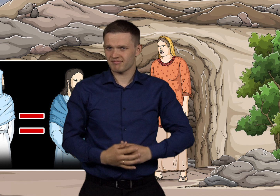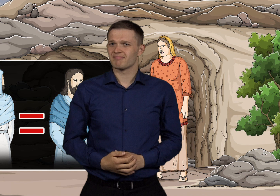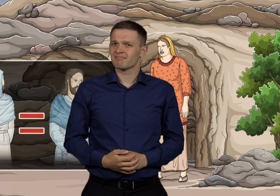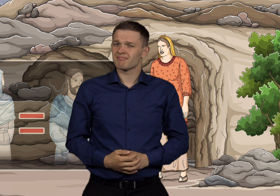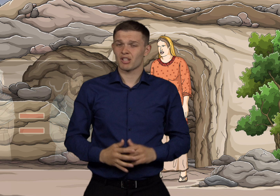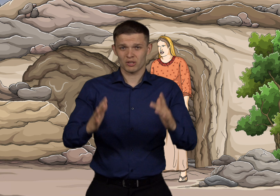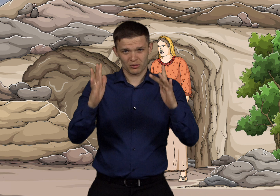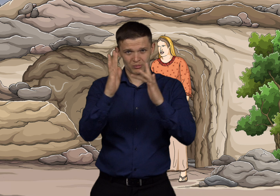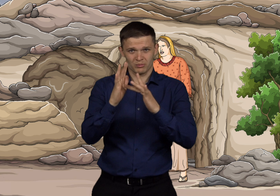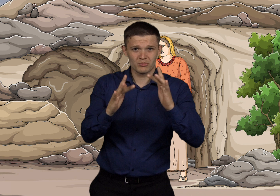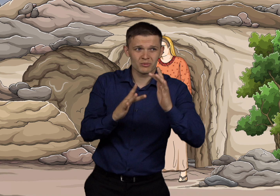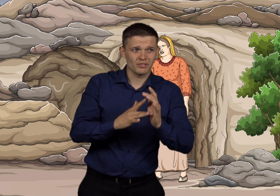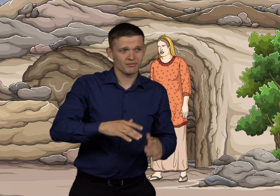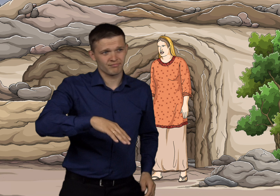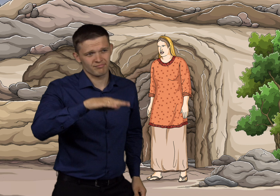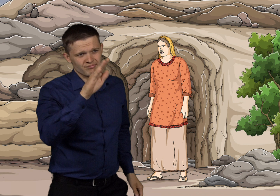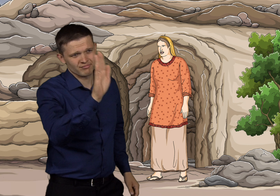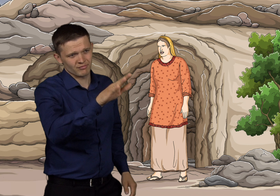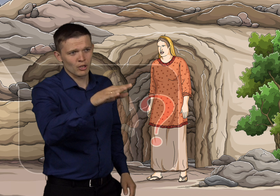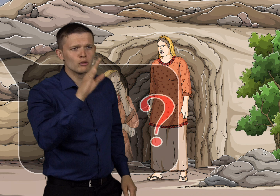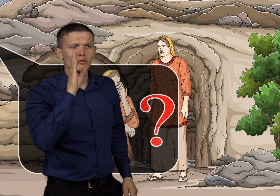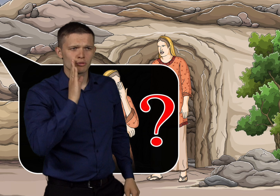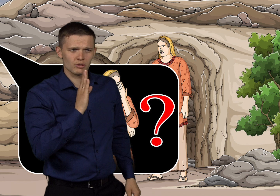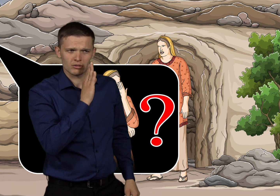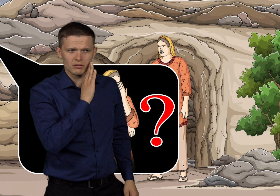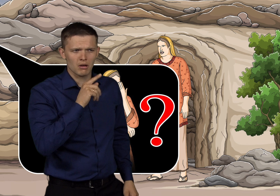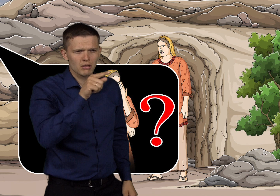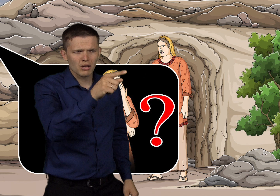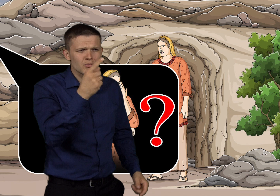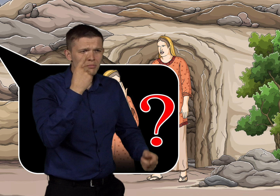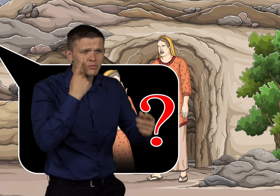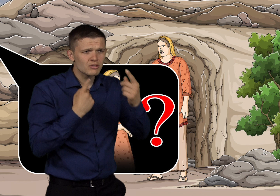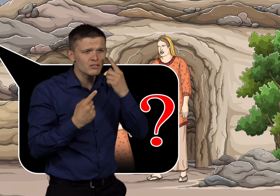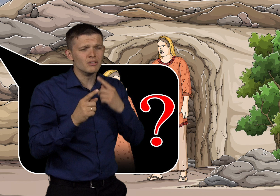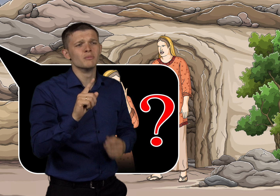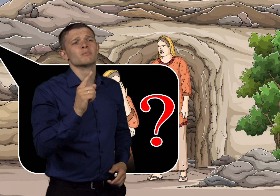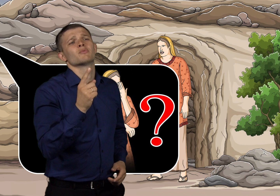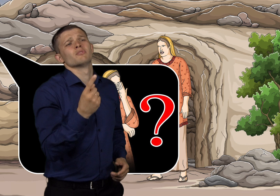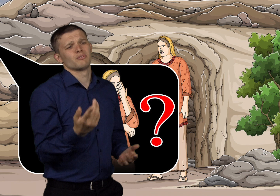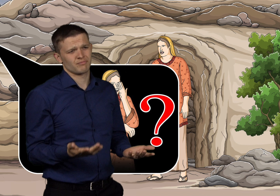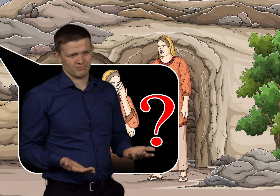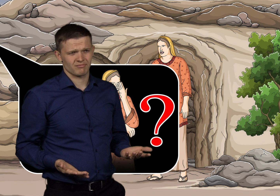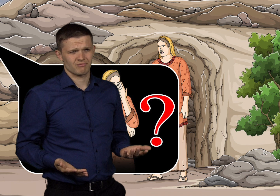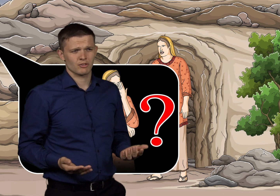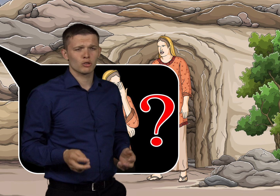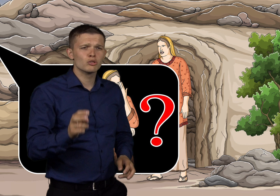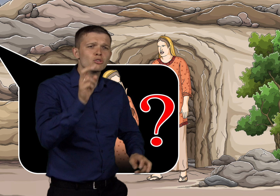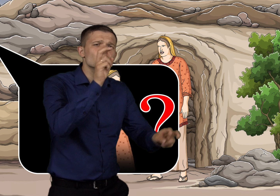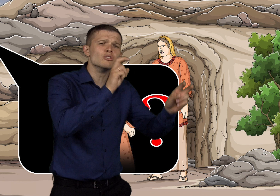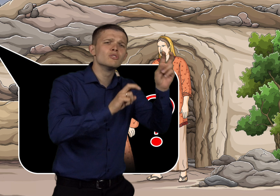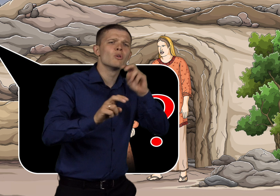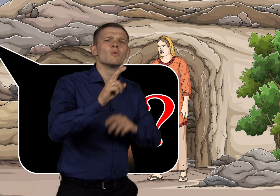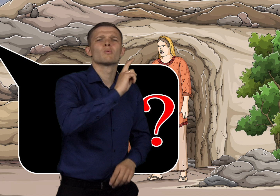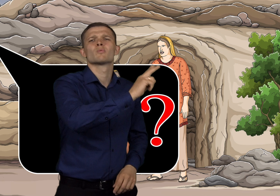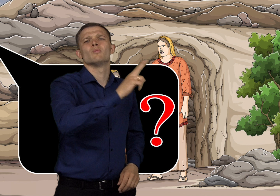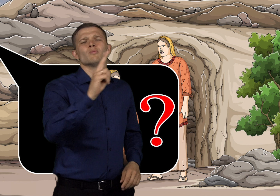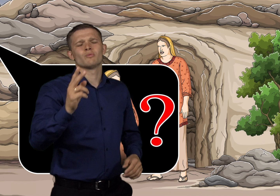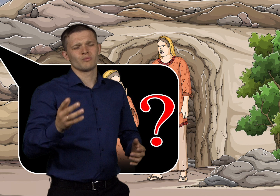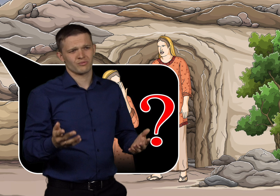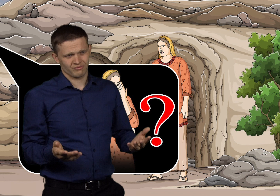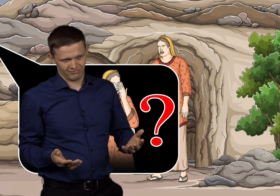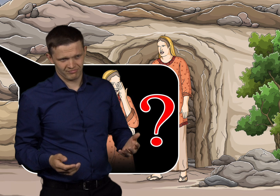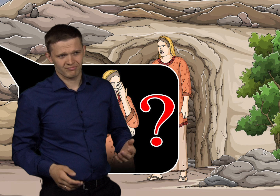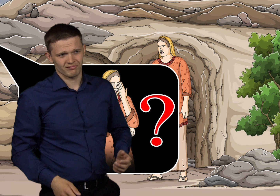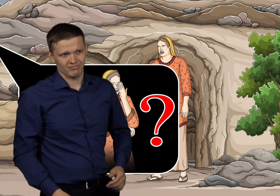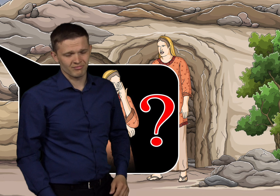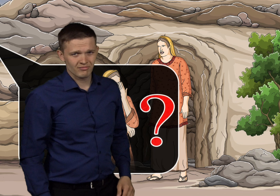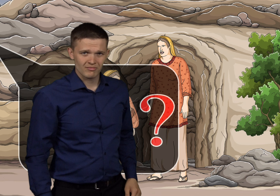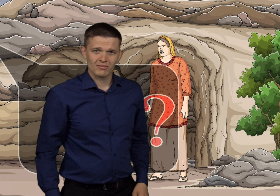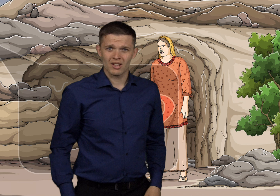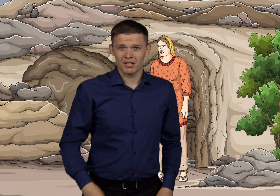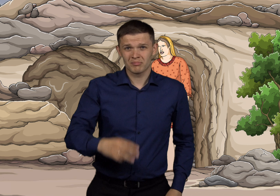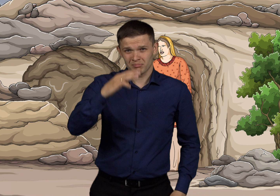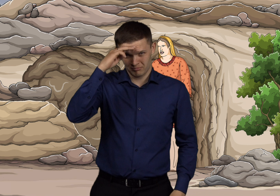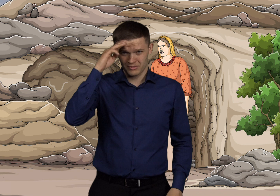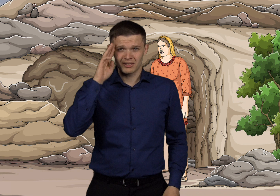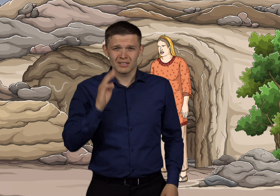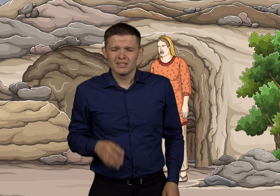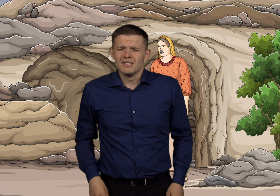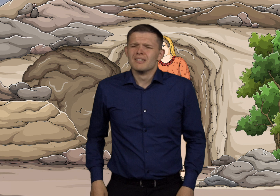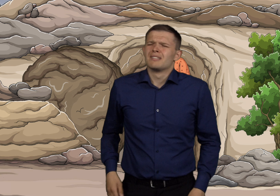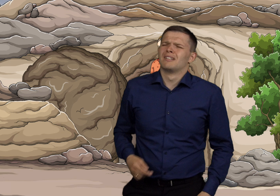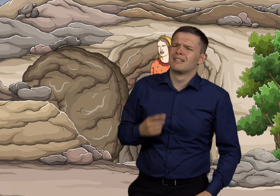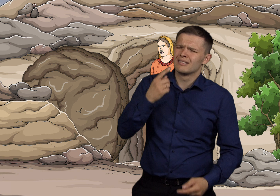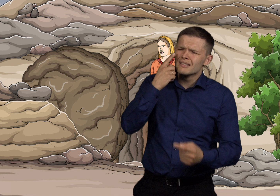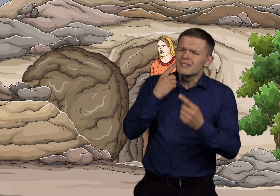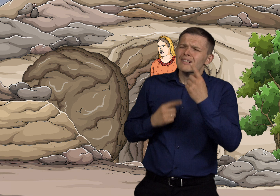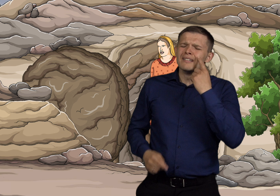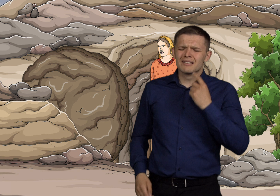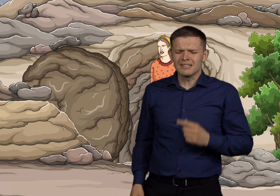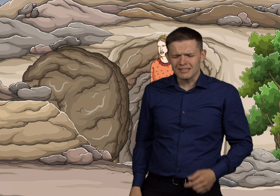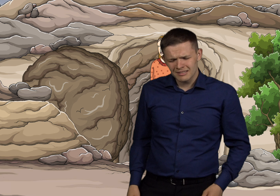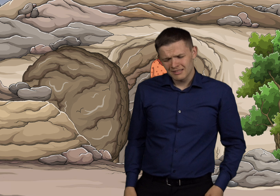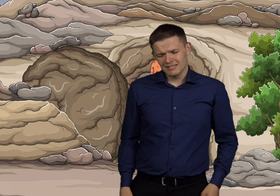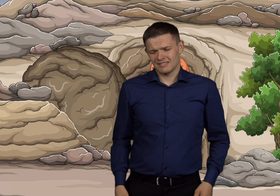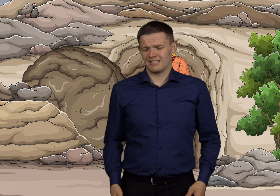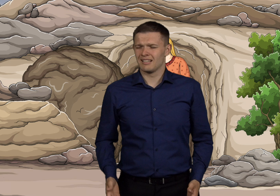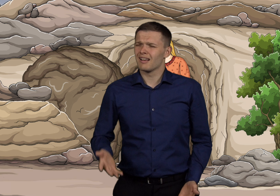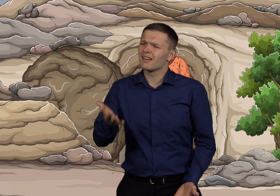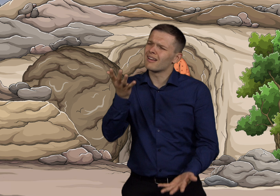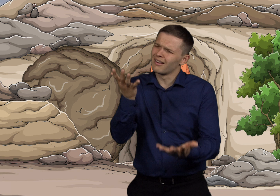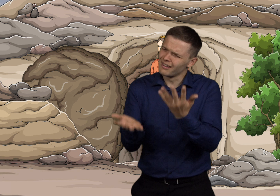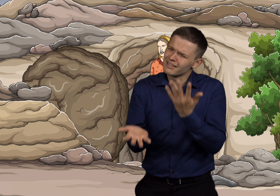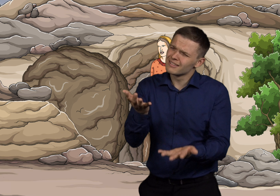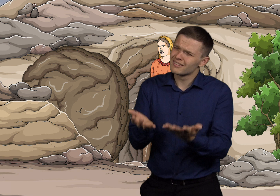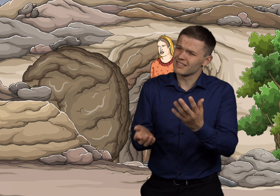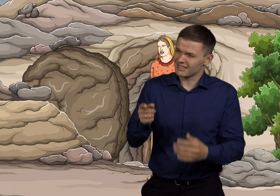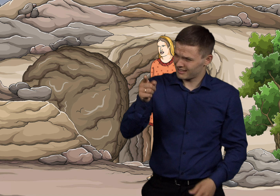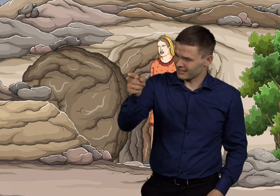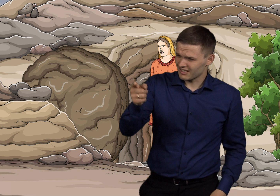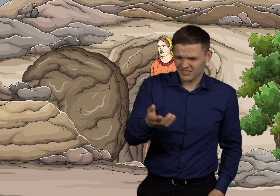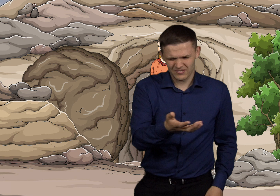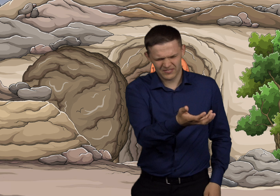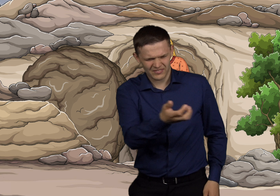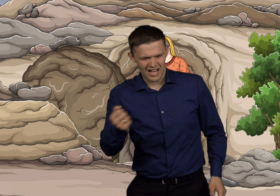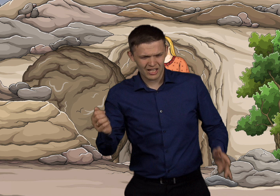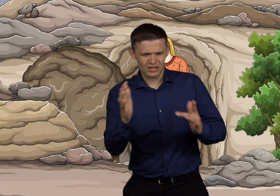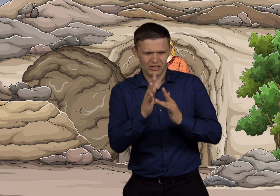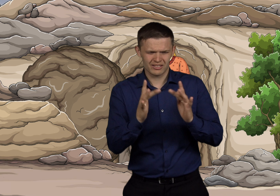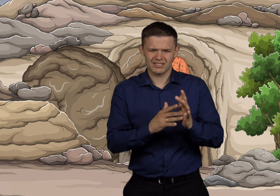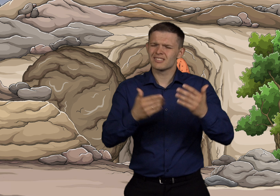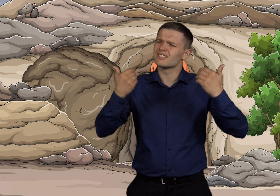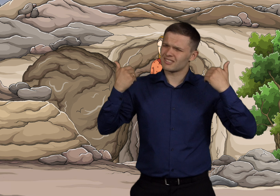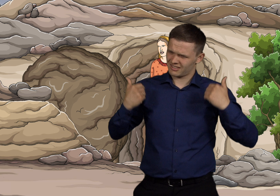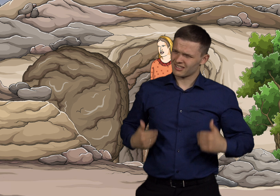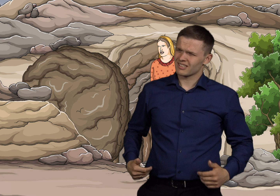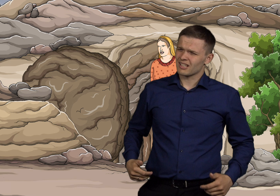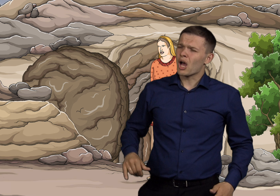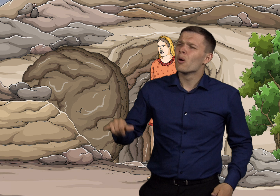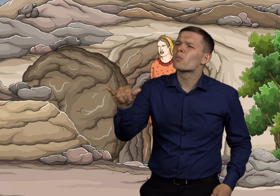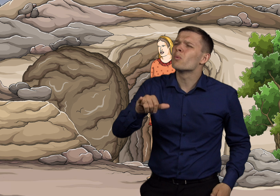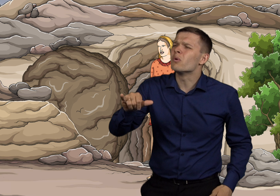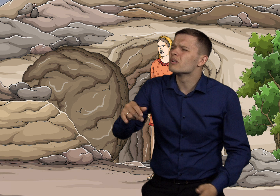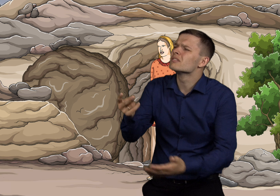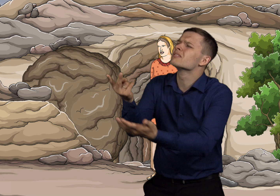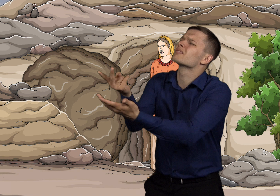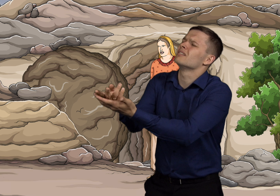“Woman, why are you weeping?” Jesus asked. “Whom are you seeking?”